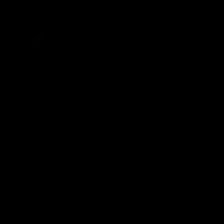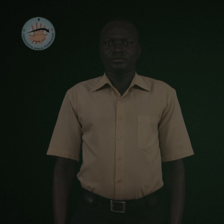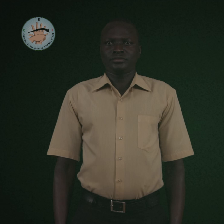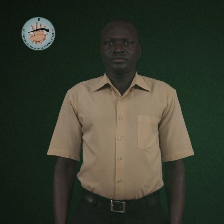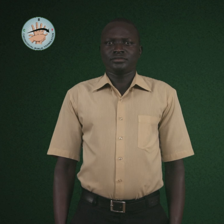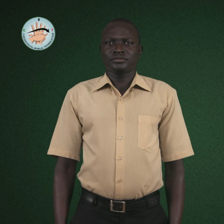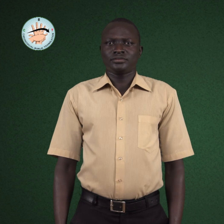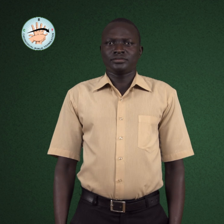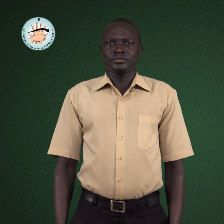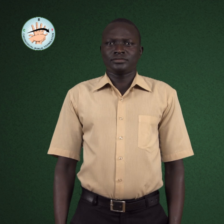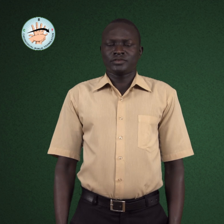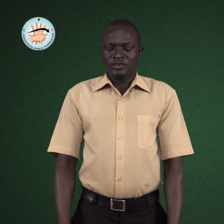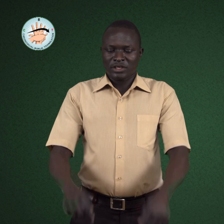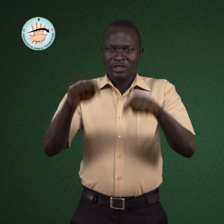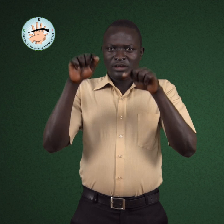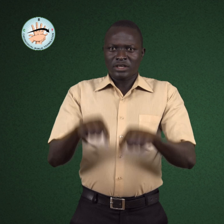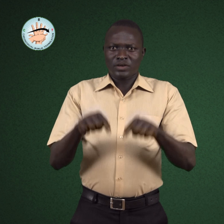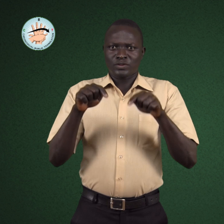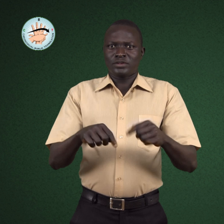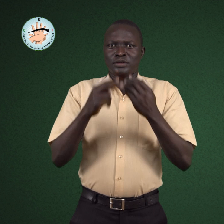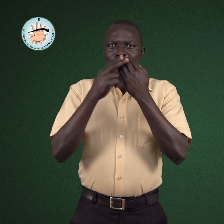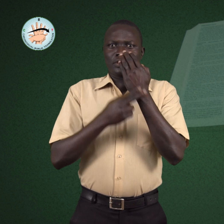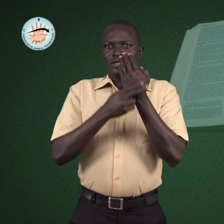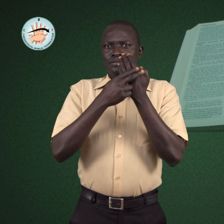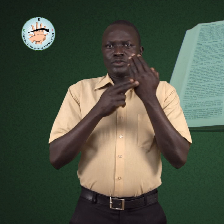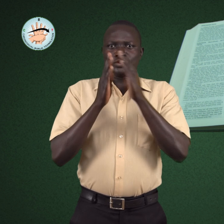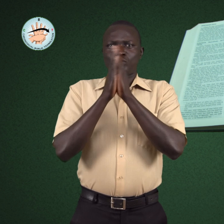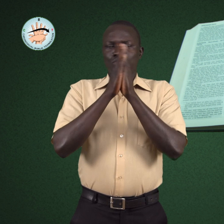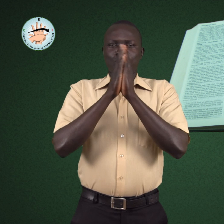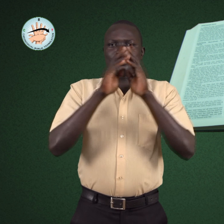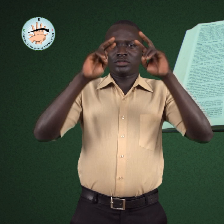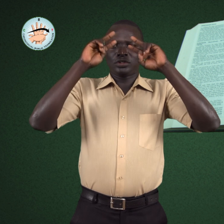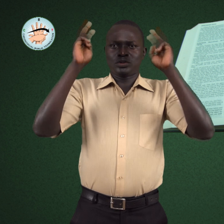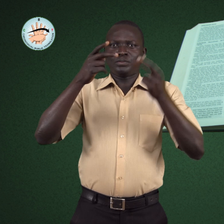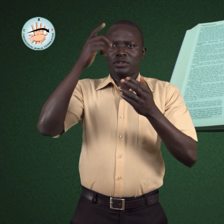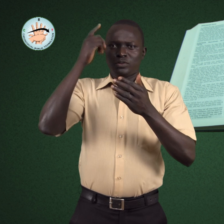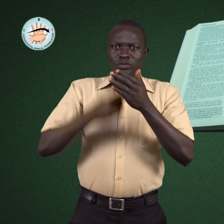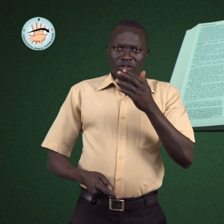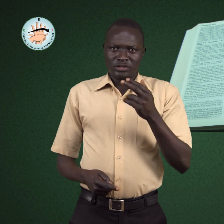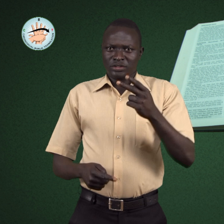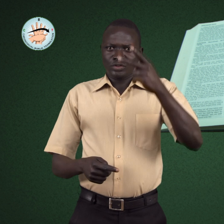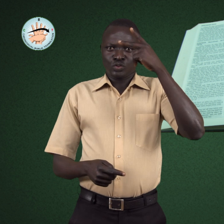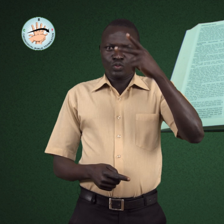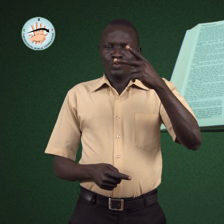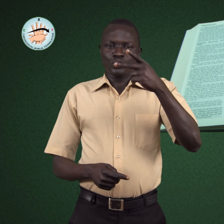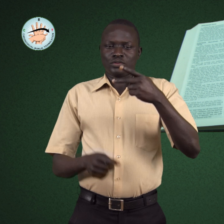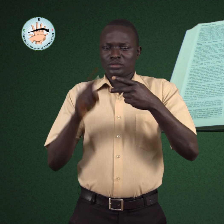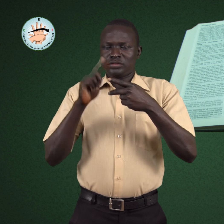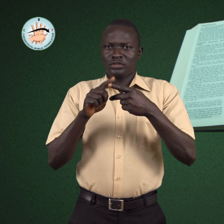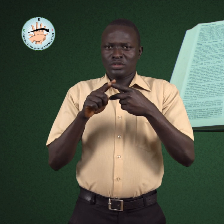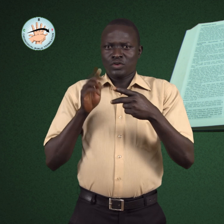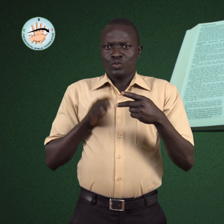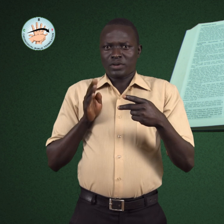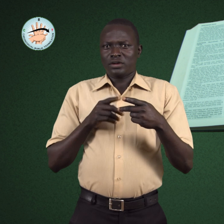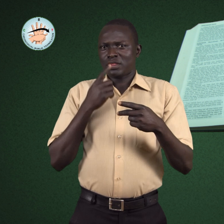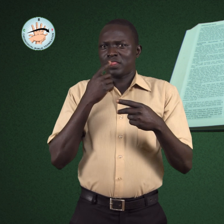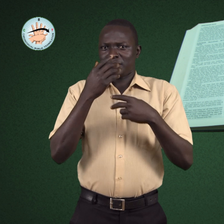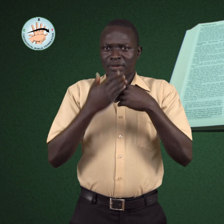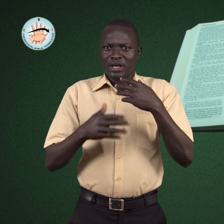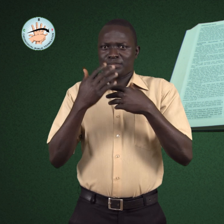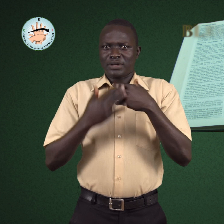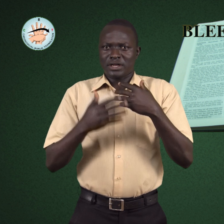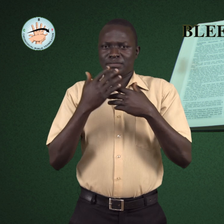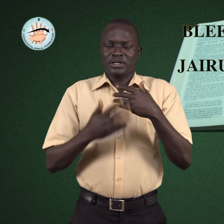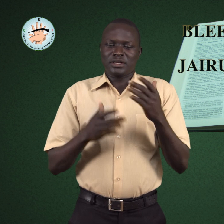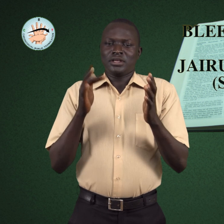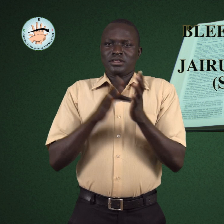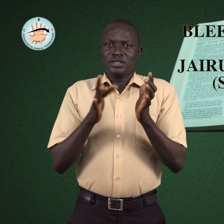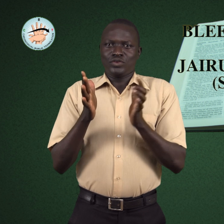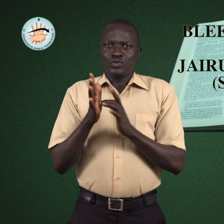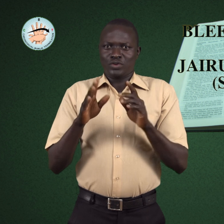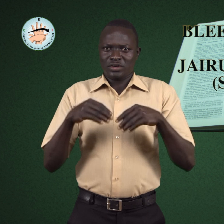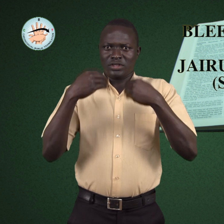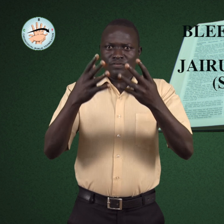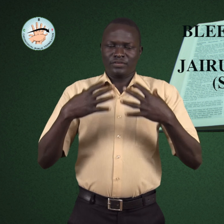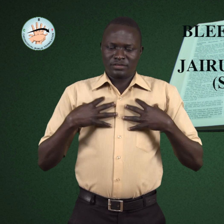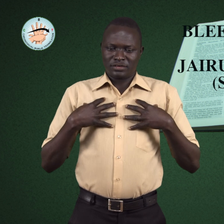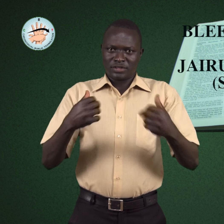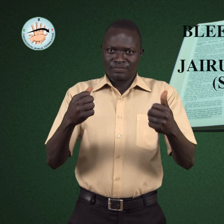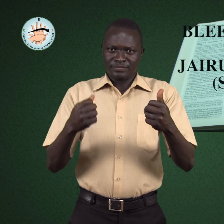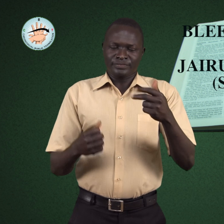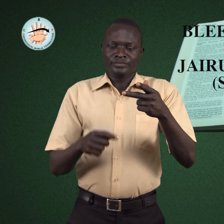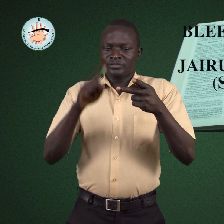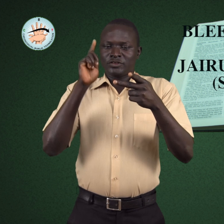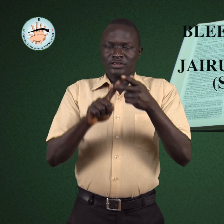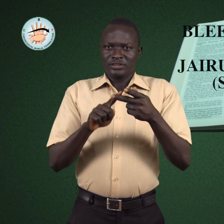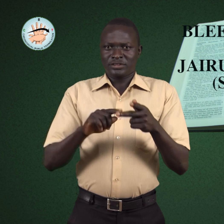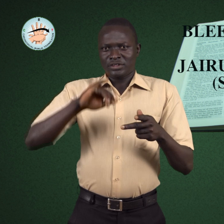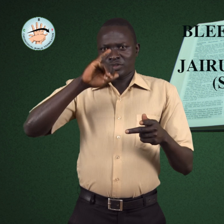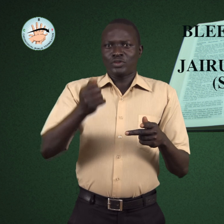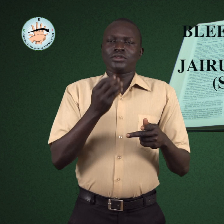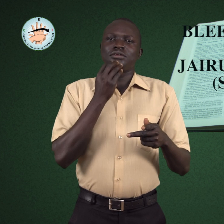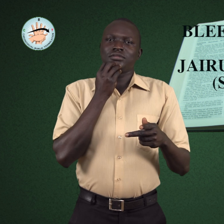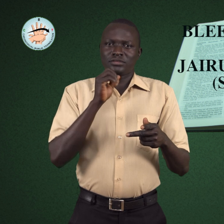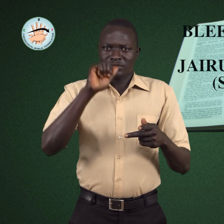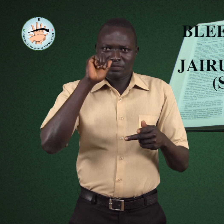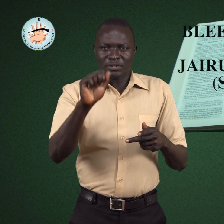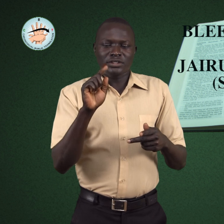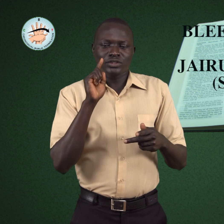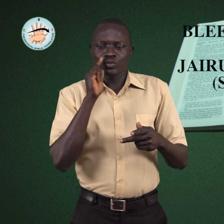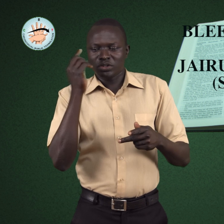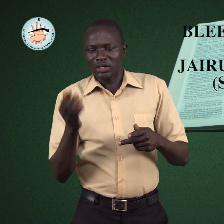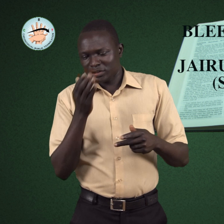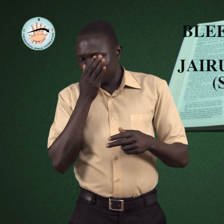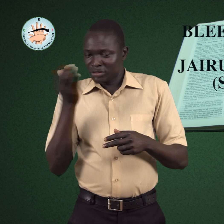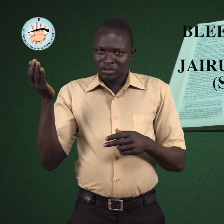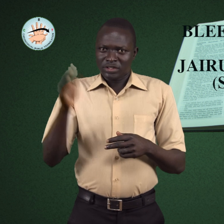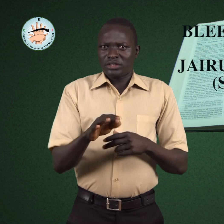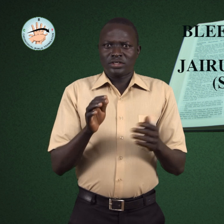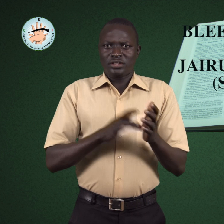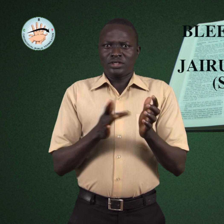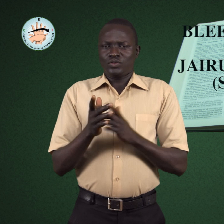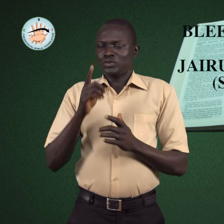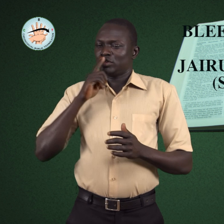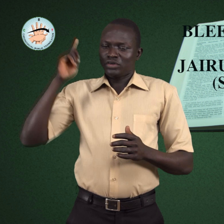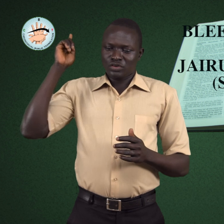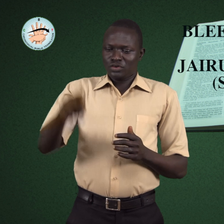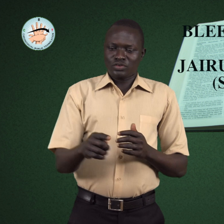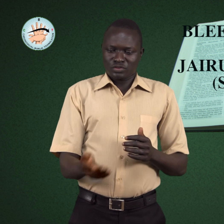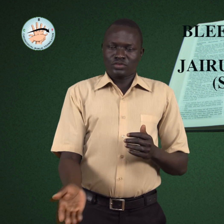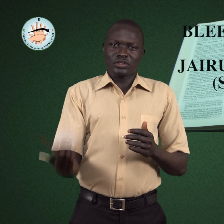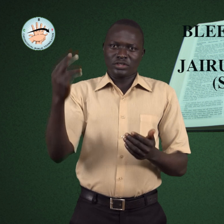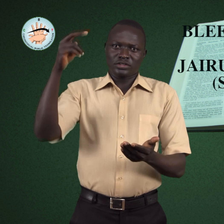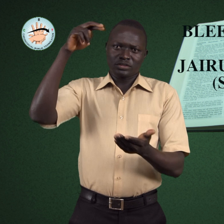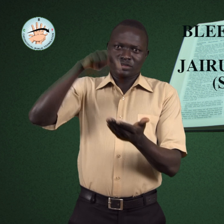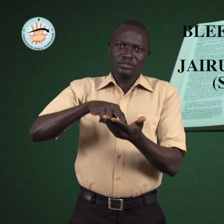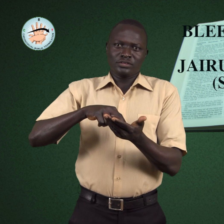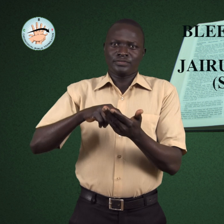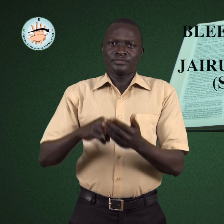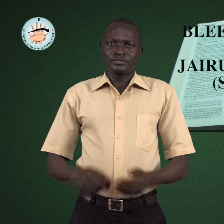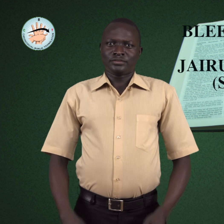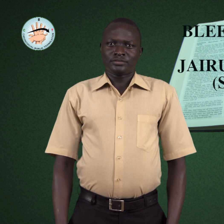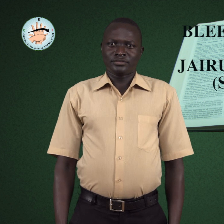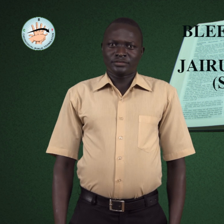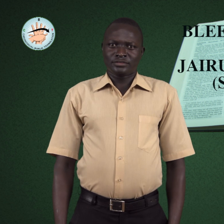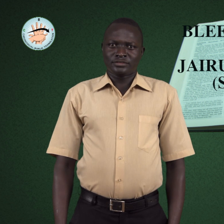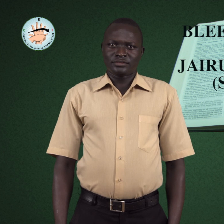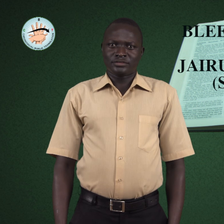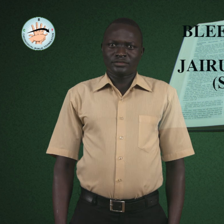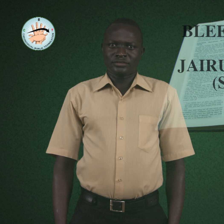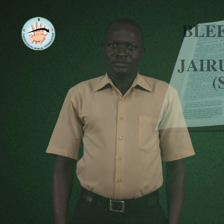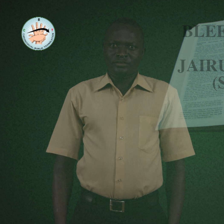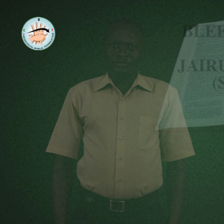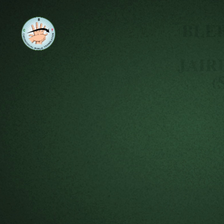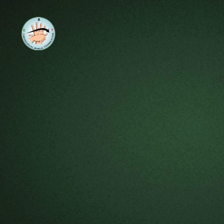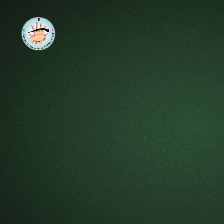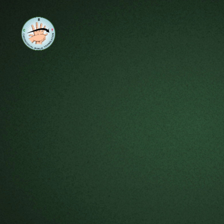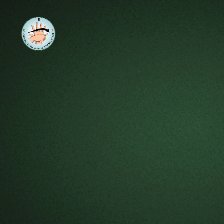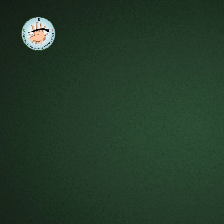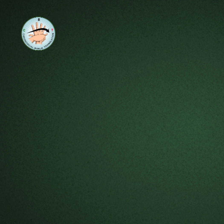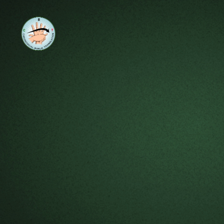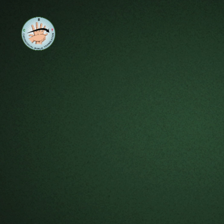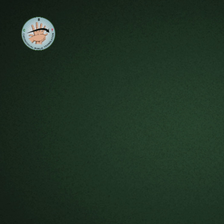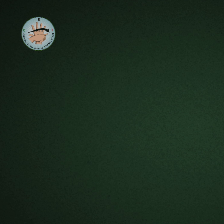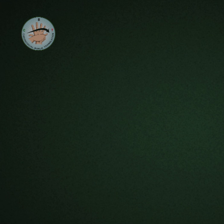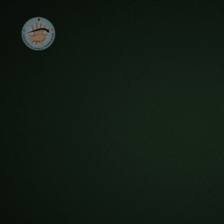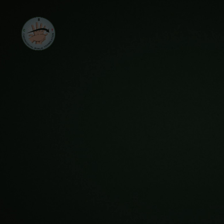Bleeding woman and Jairus' daughter